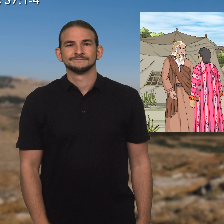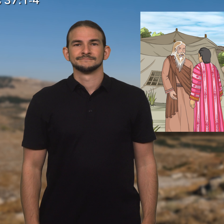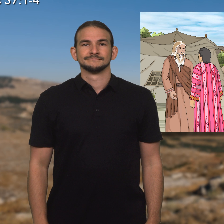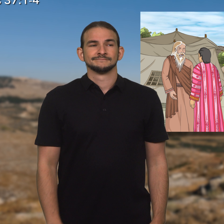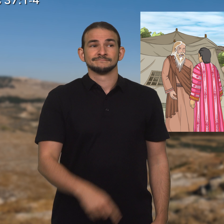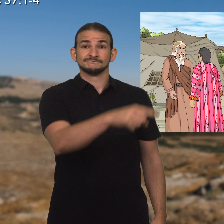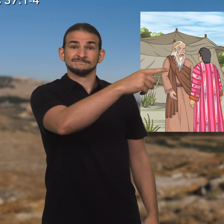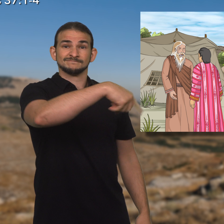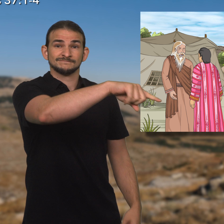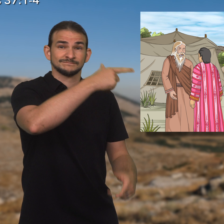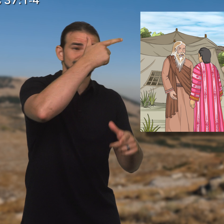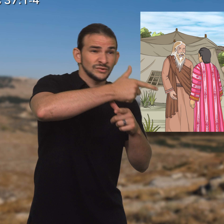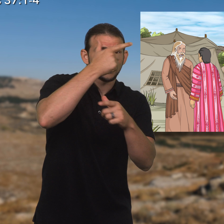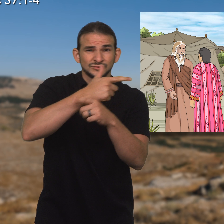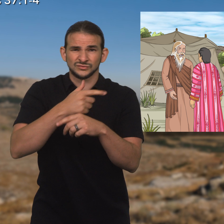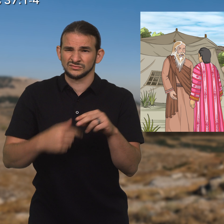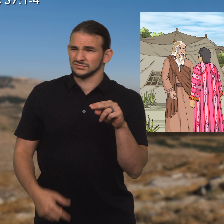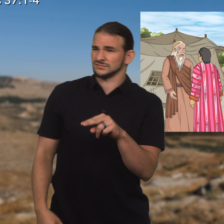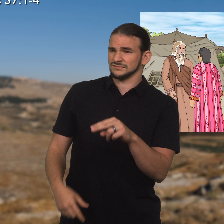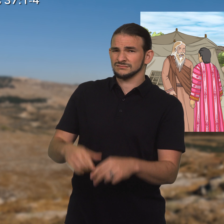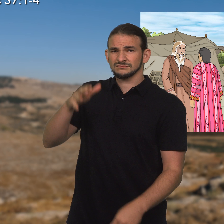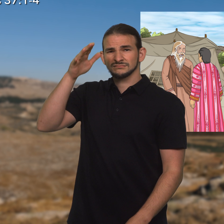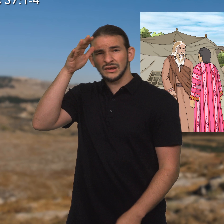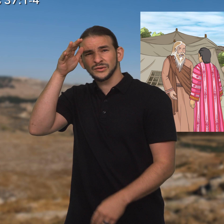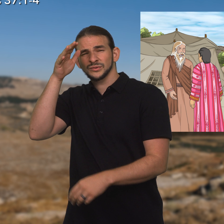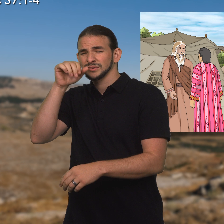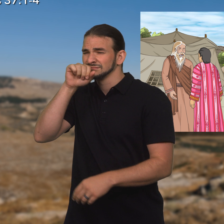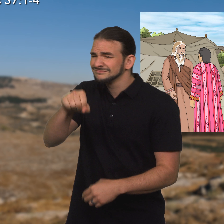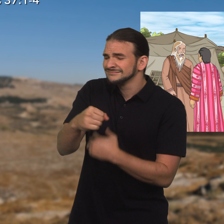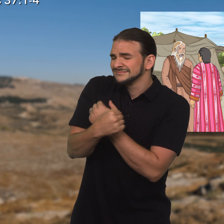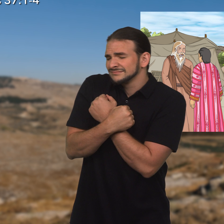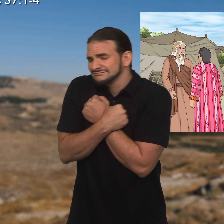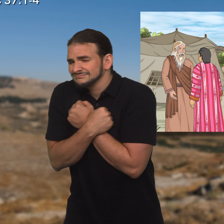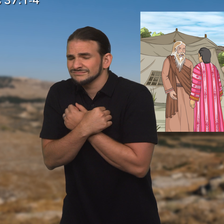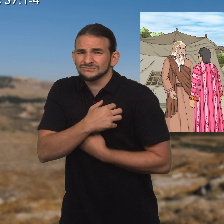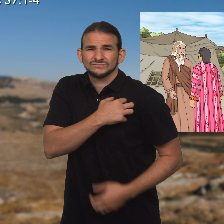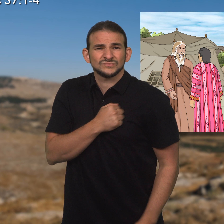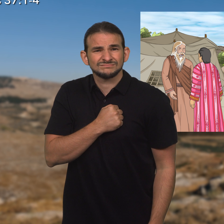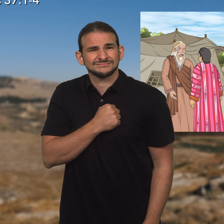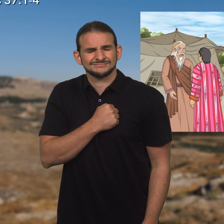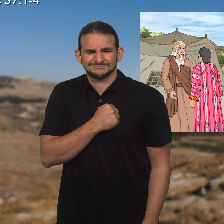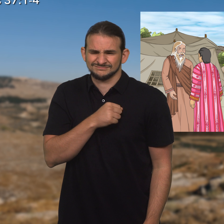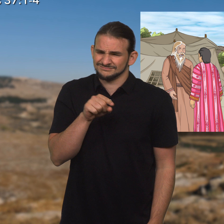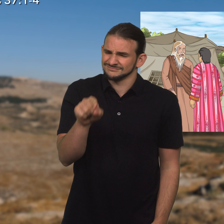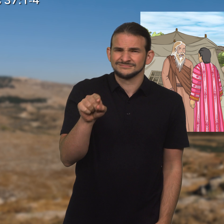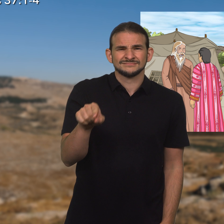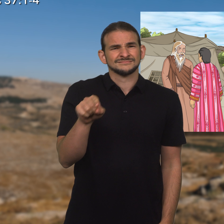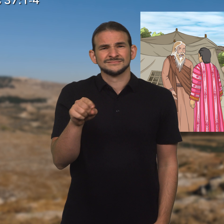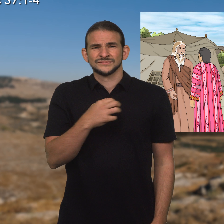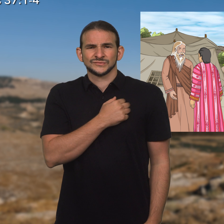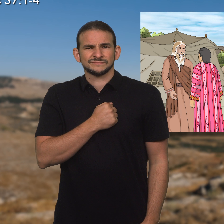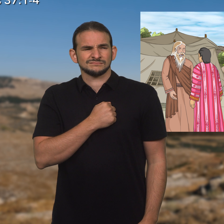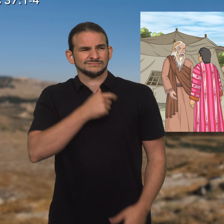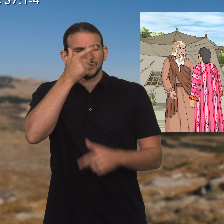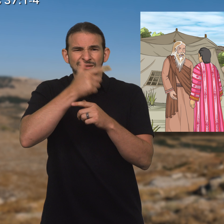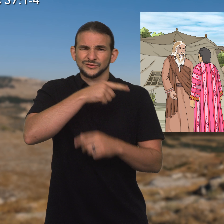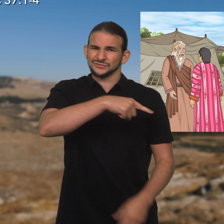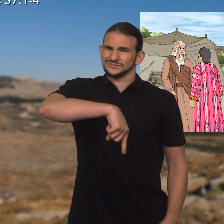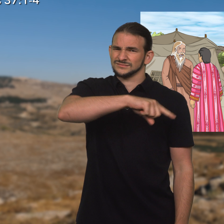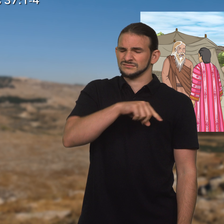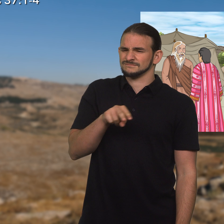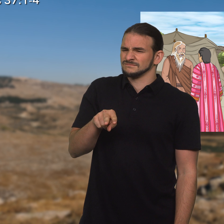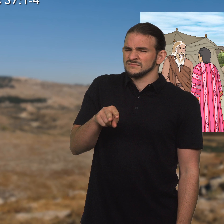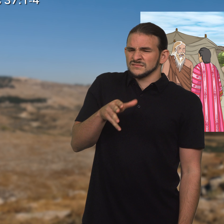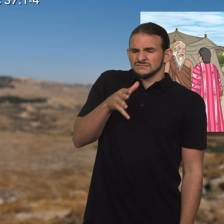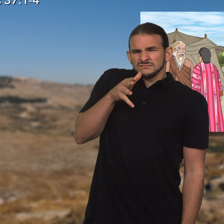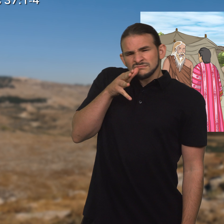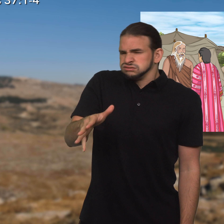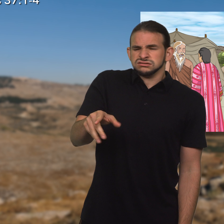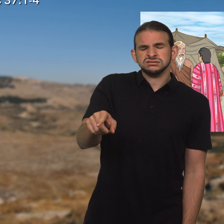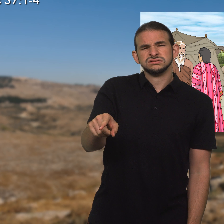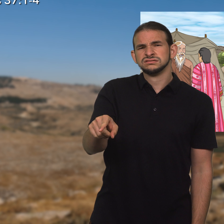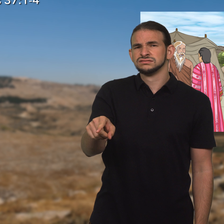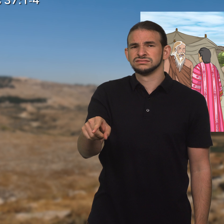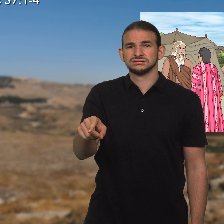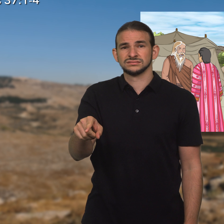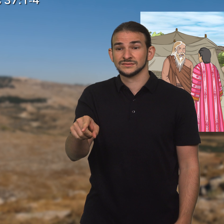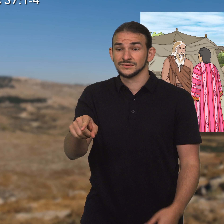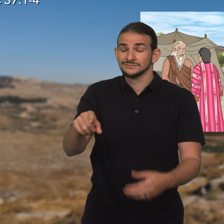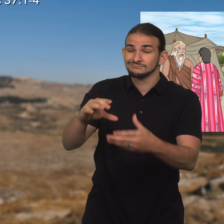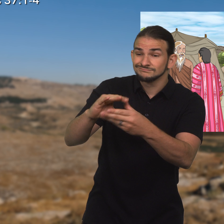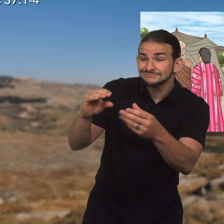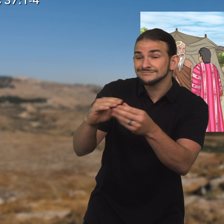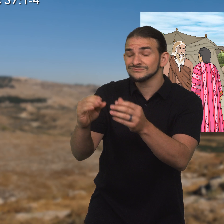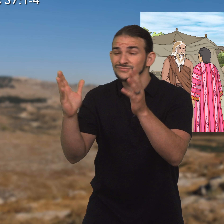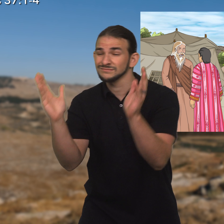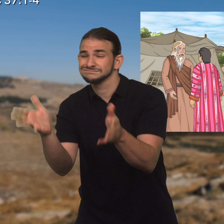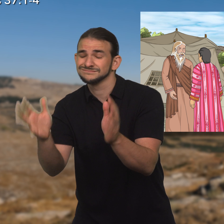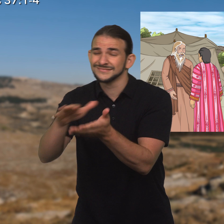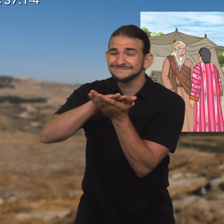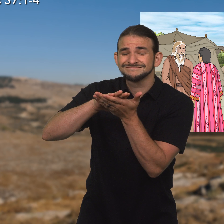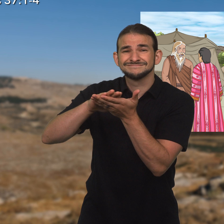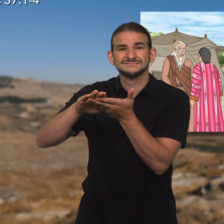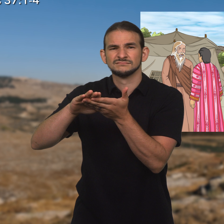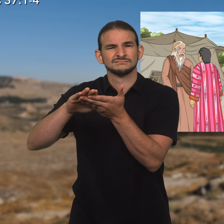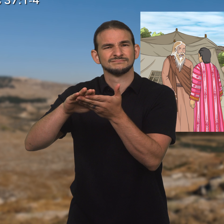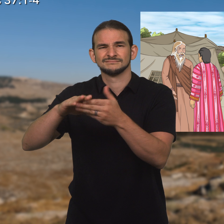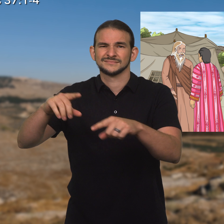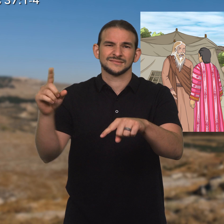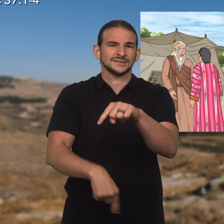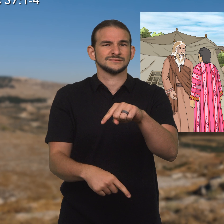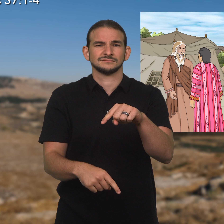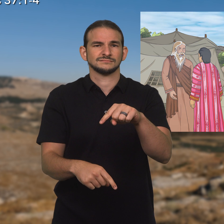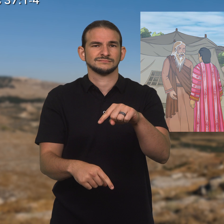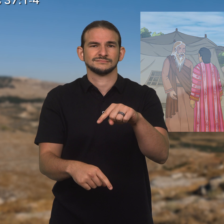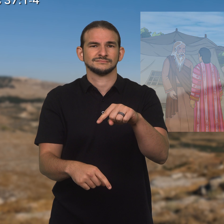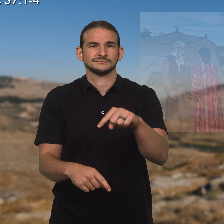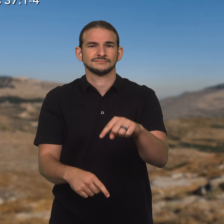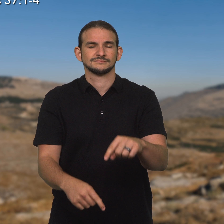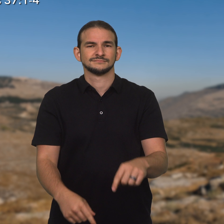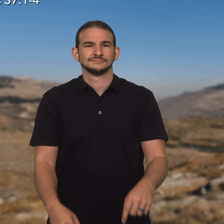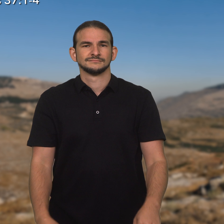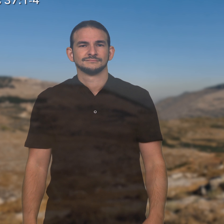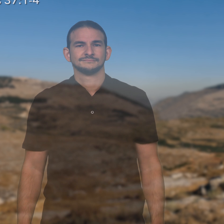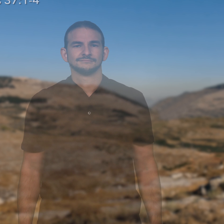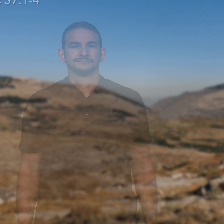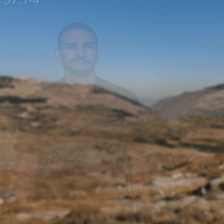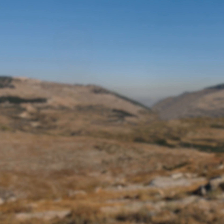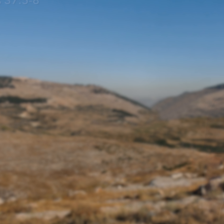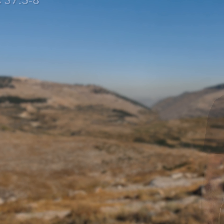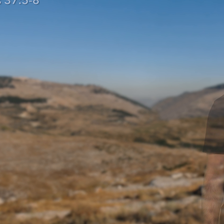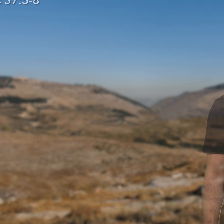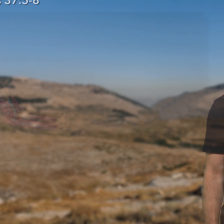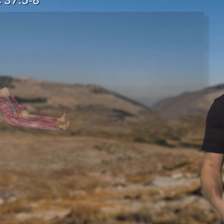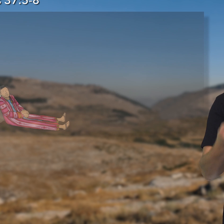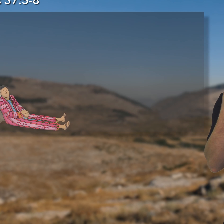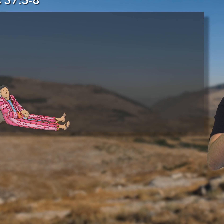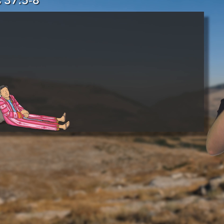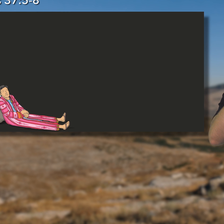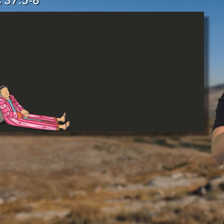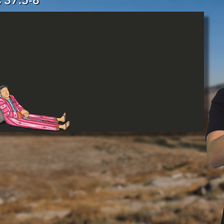When Joseph’s brothers saw that their father loved him more than any of them, they hated him and could not speak a kind word to him.